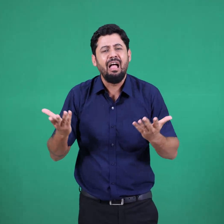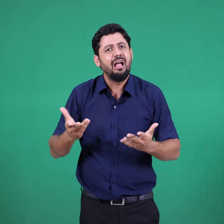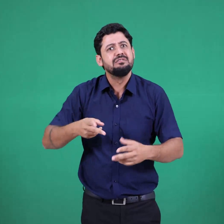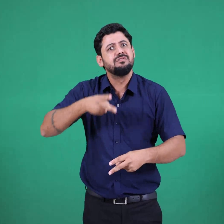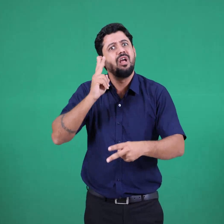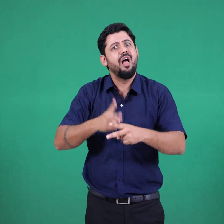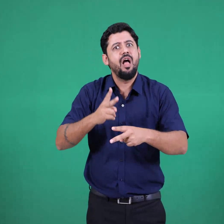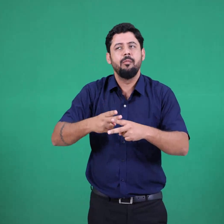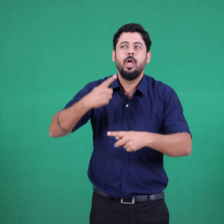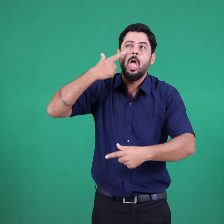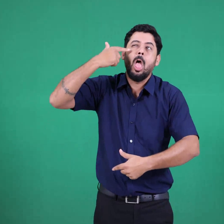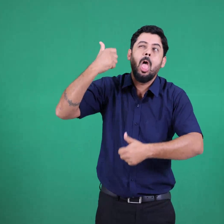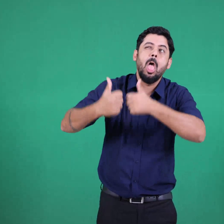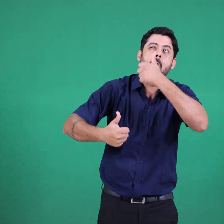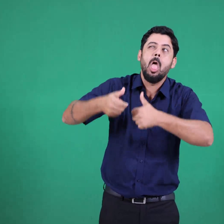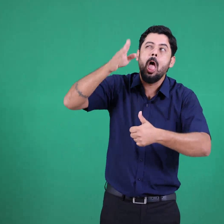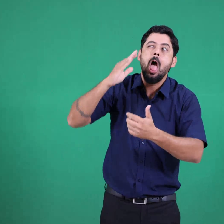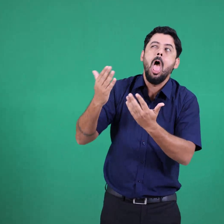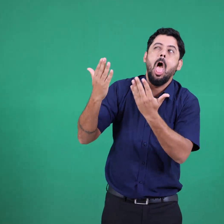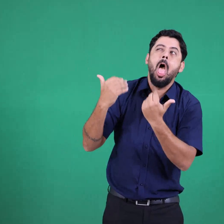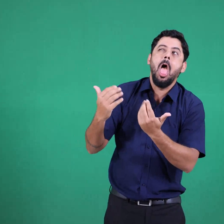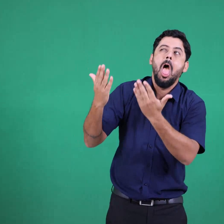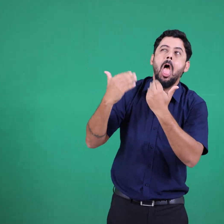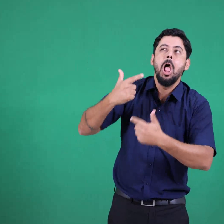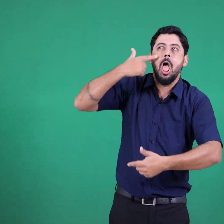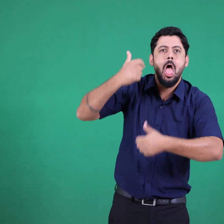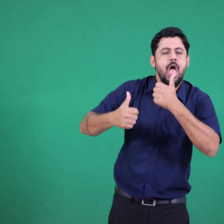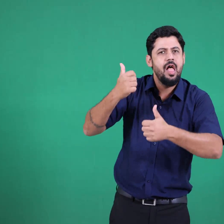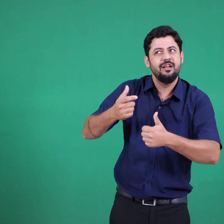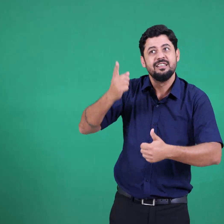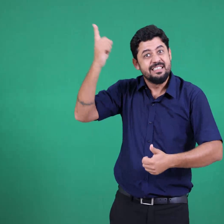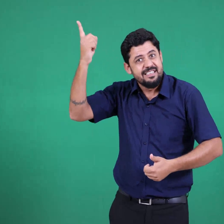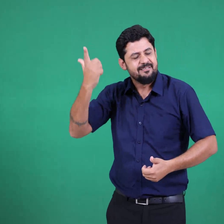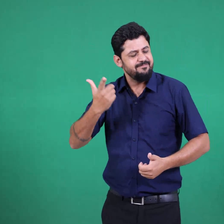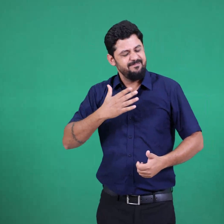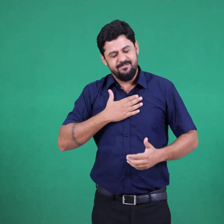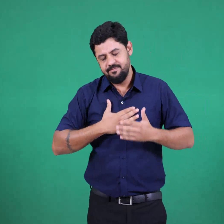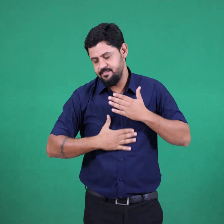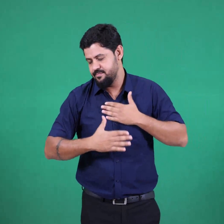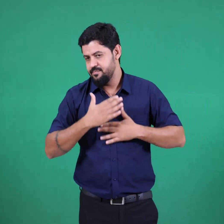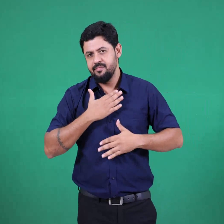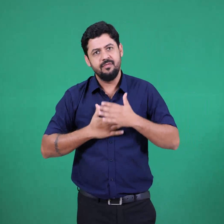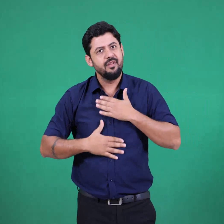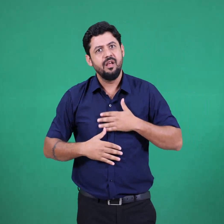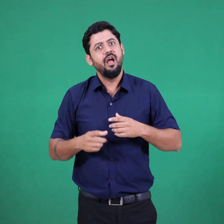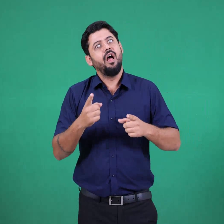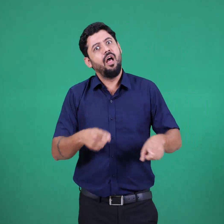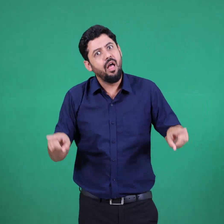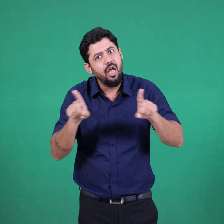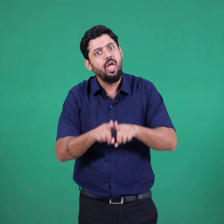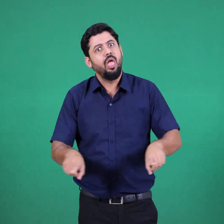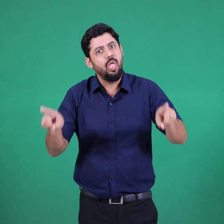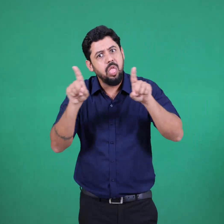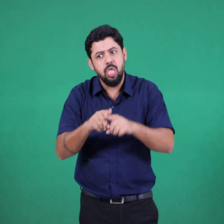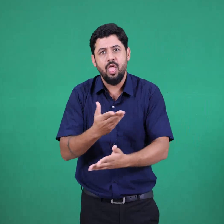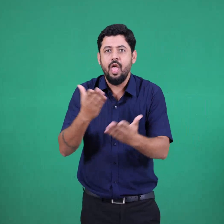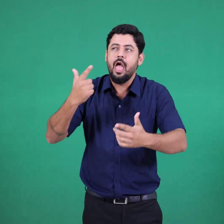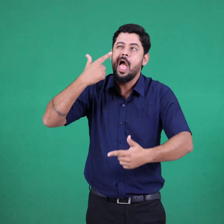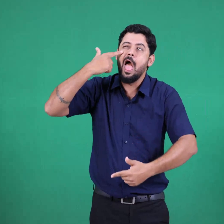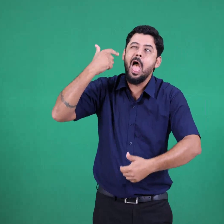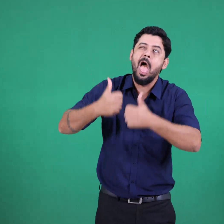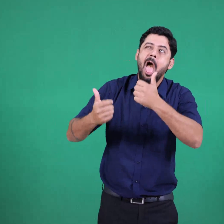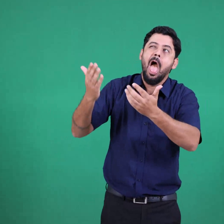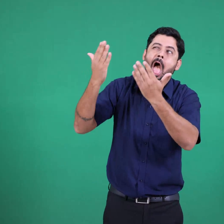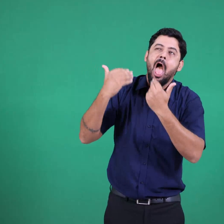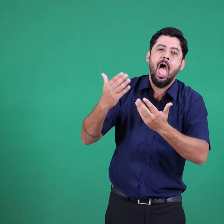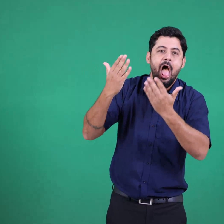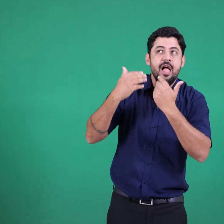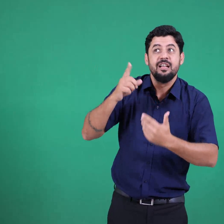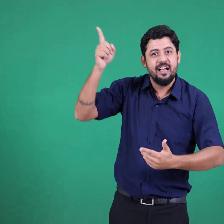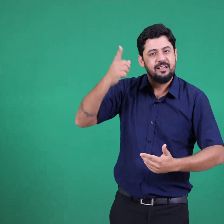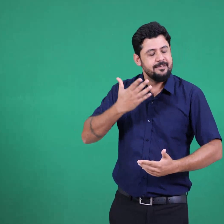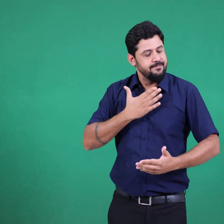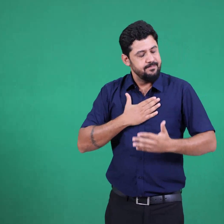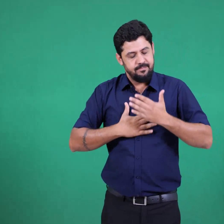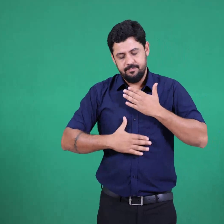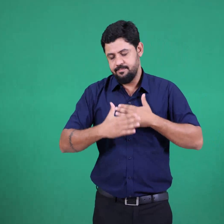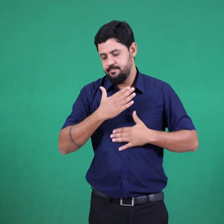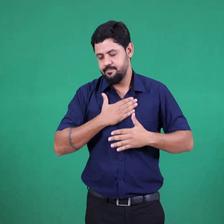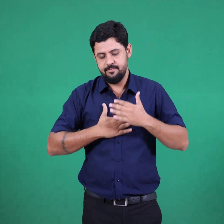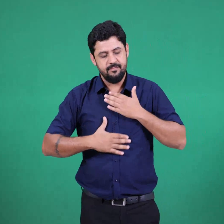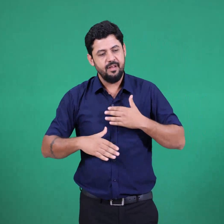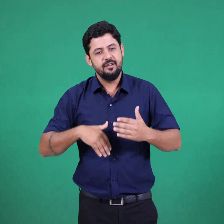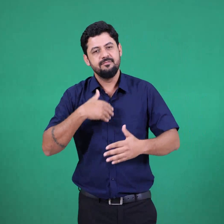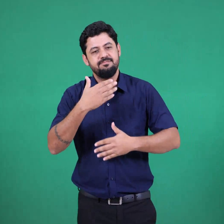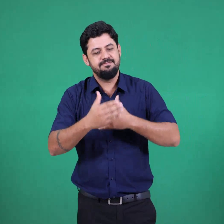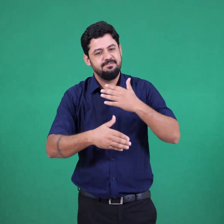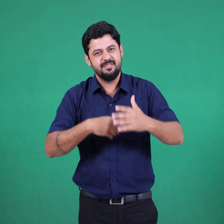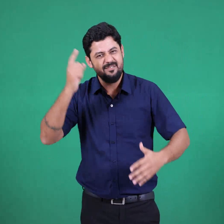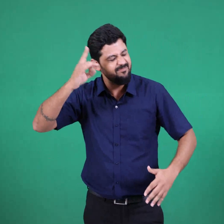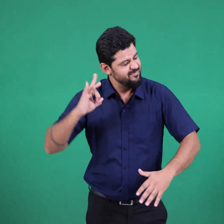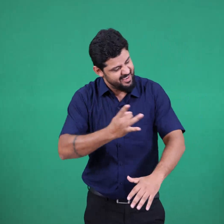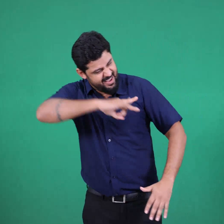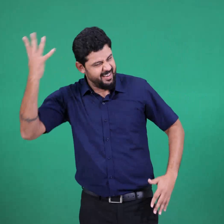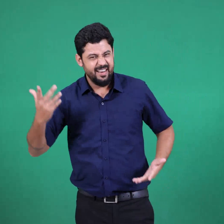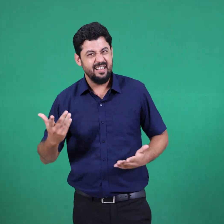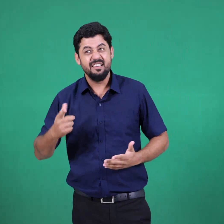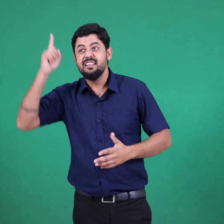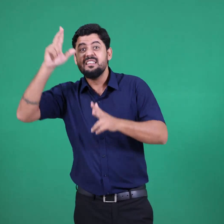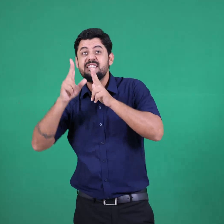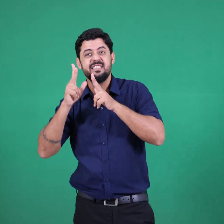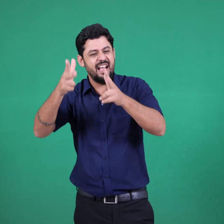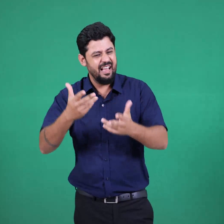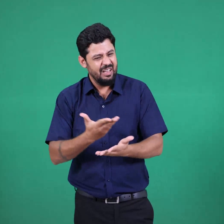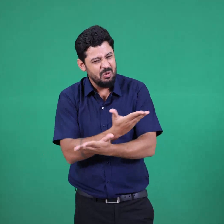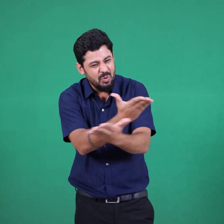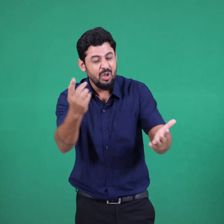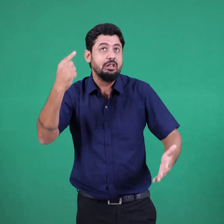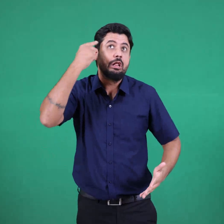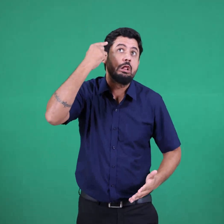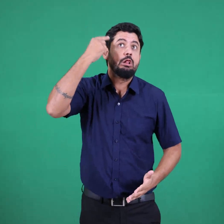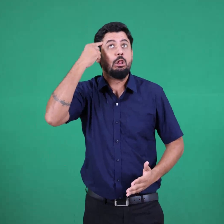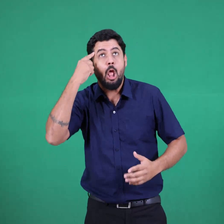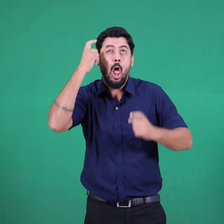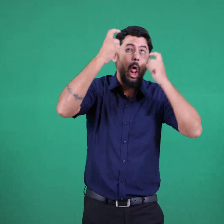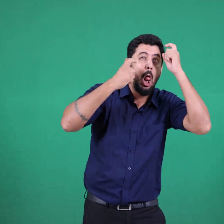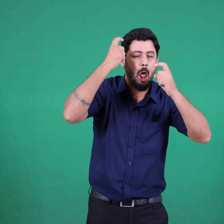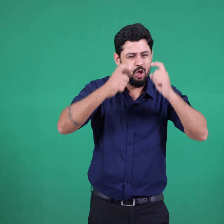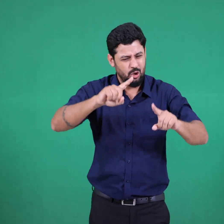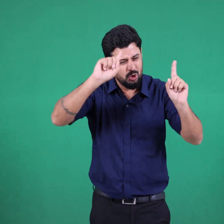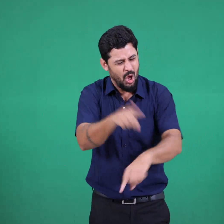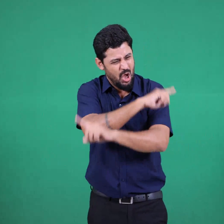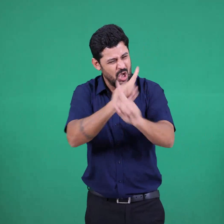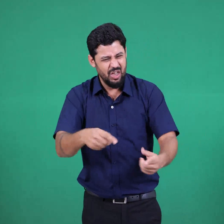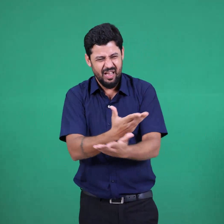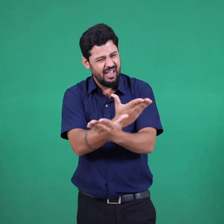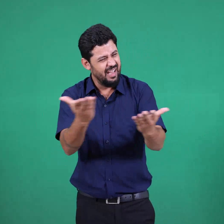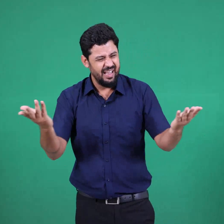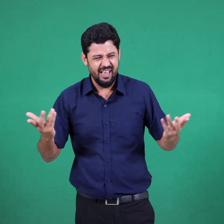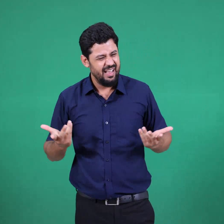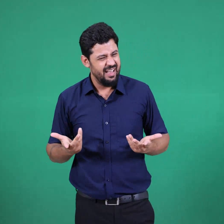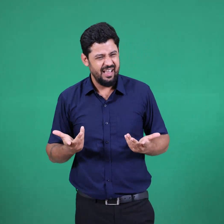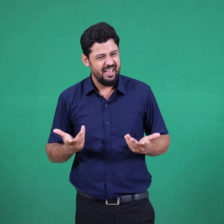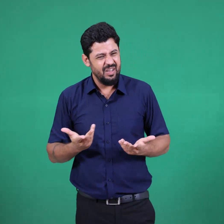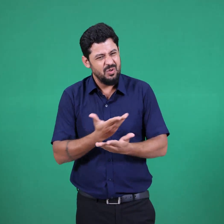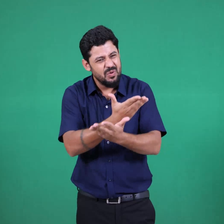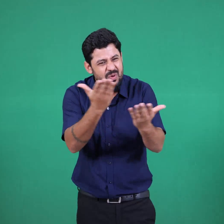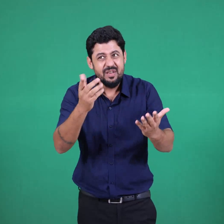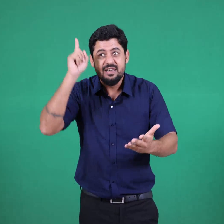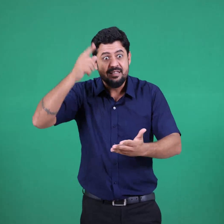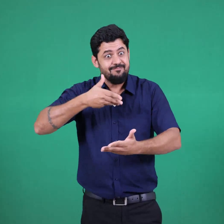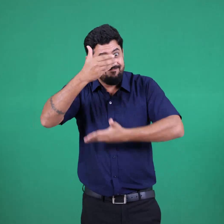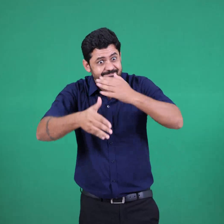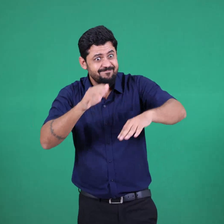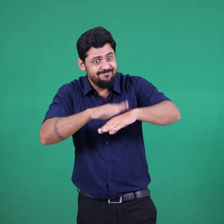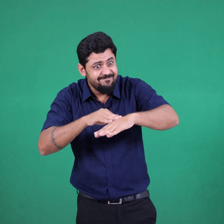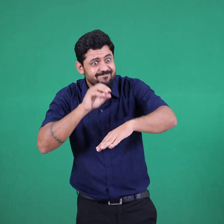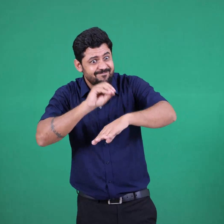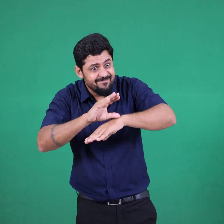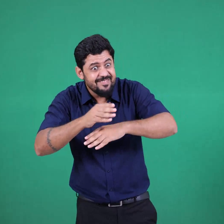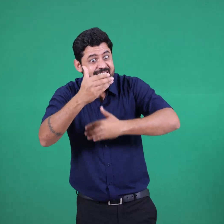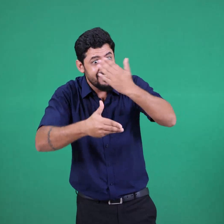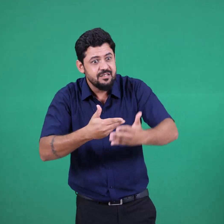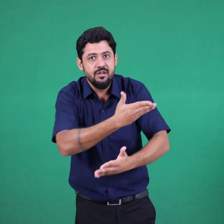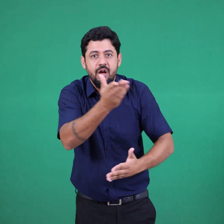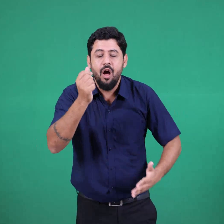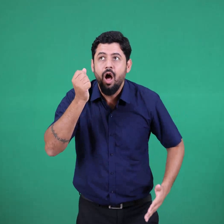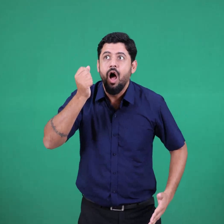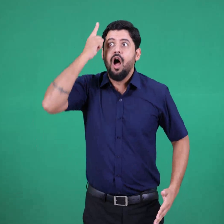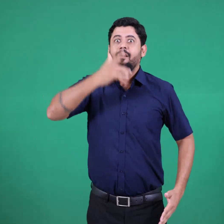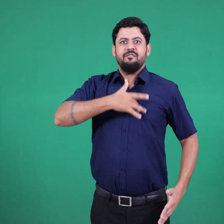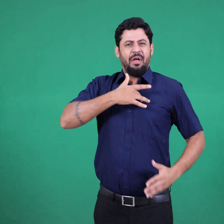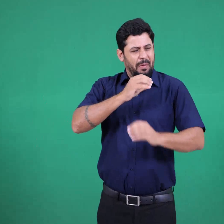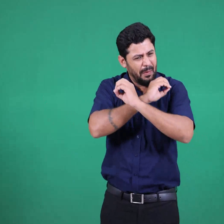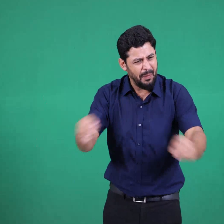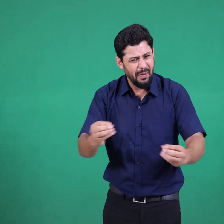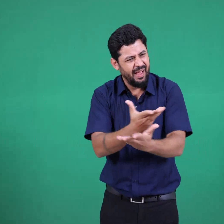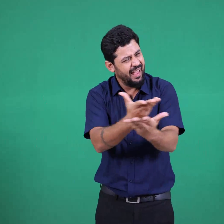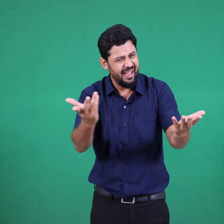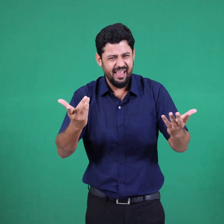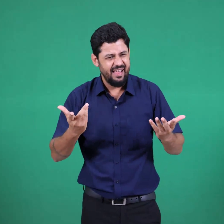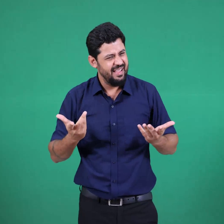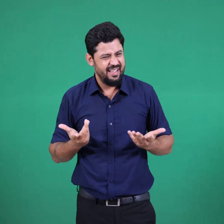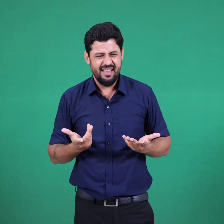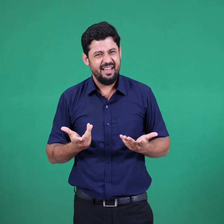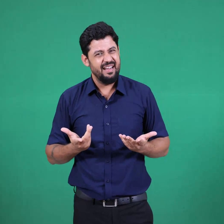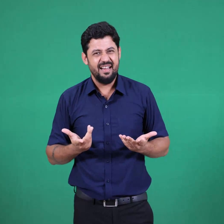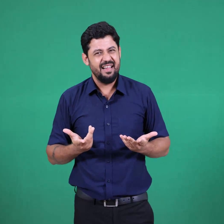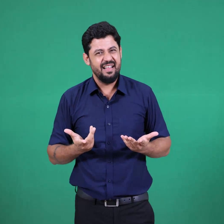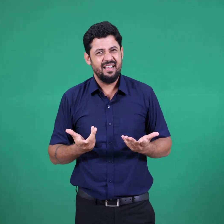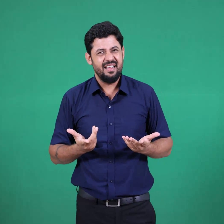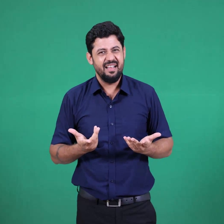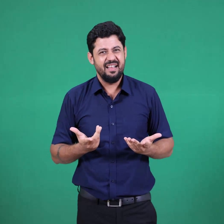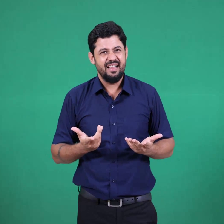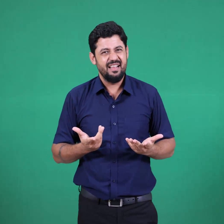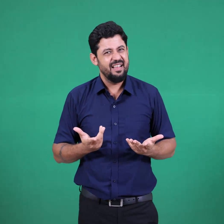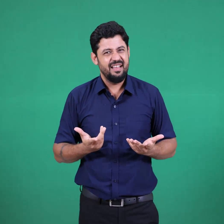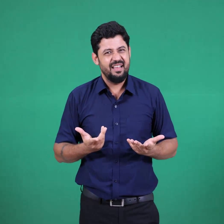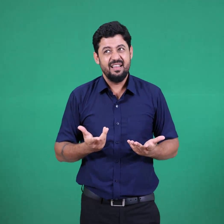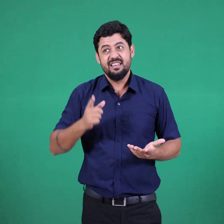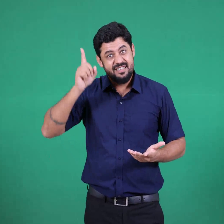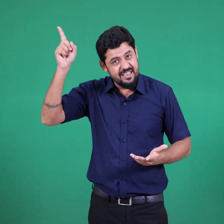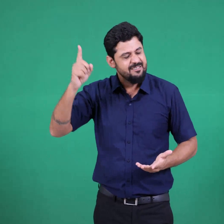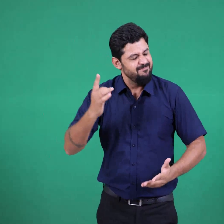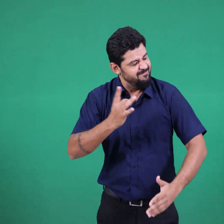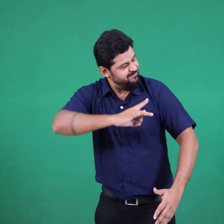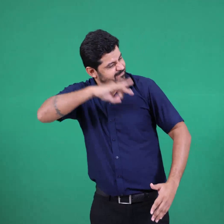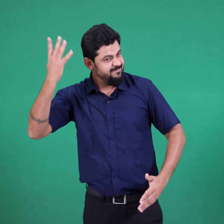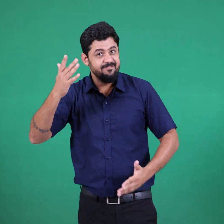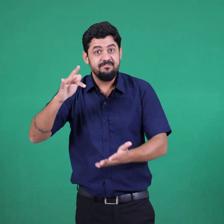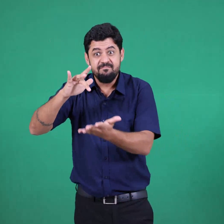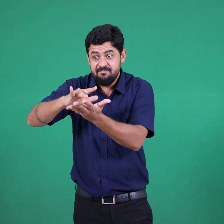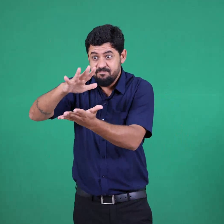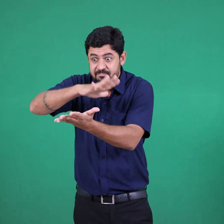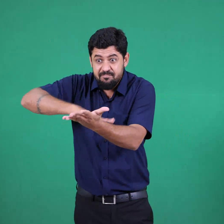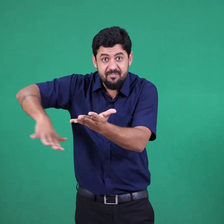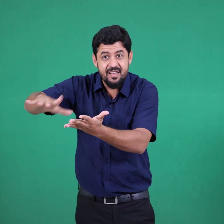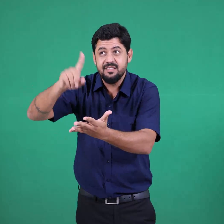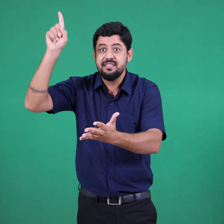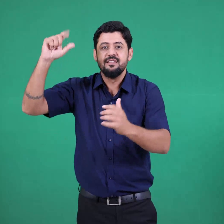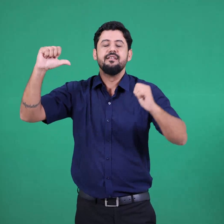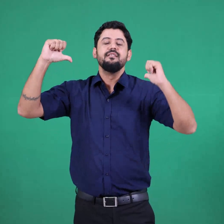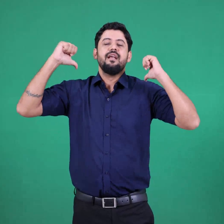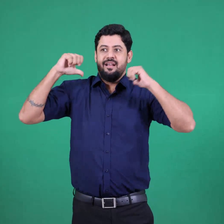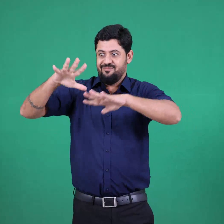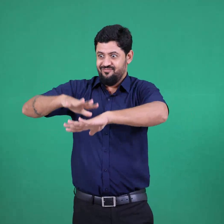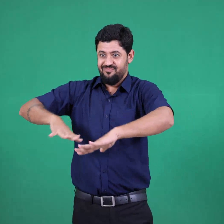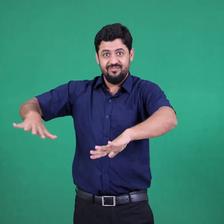Therefore I was angry with that generation, and I said, ' Their hearts are always going astray, and they have not known My ways.'